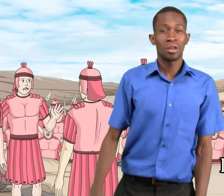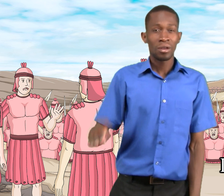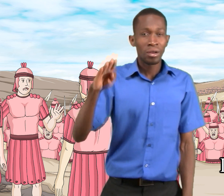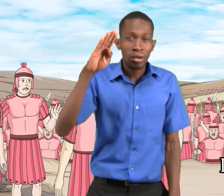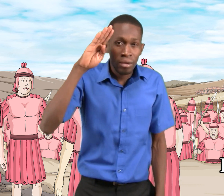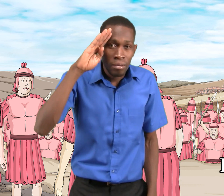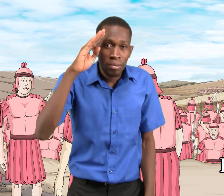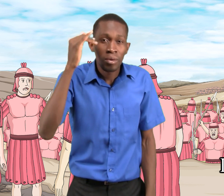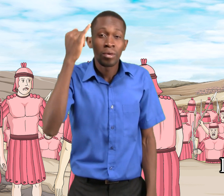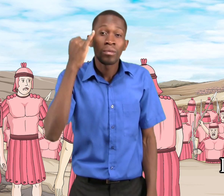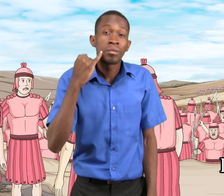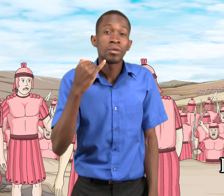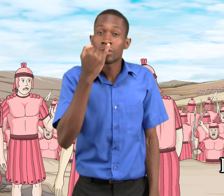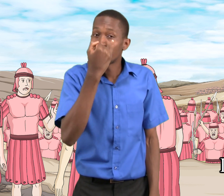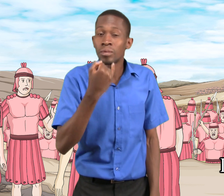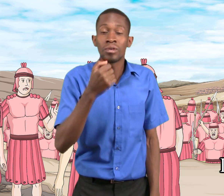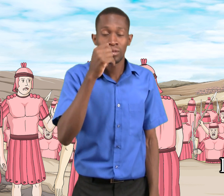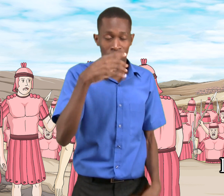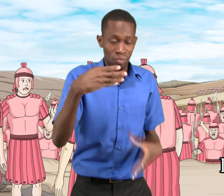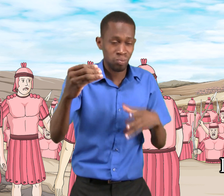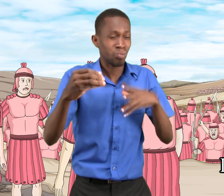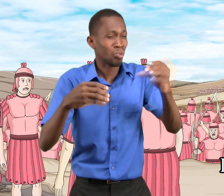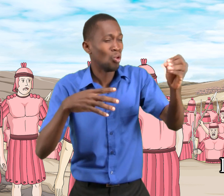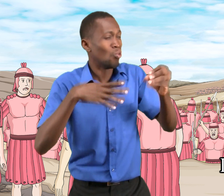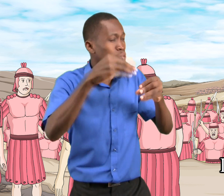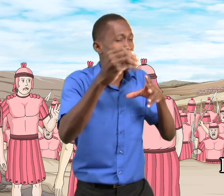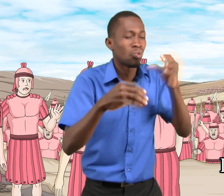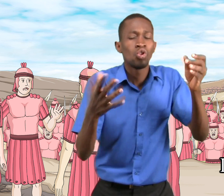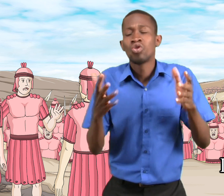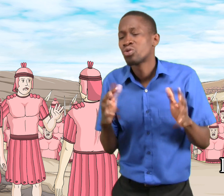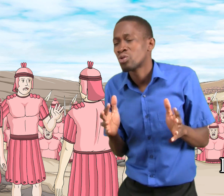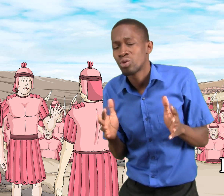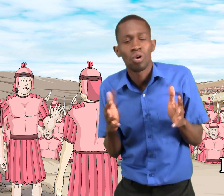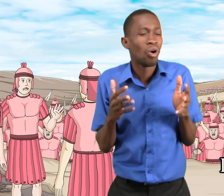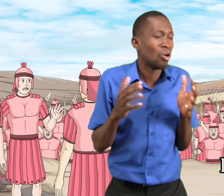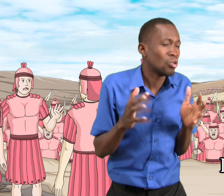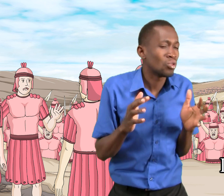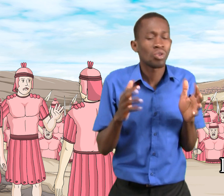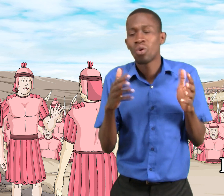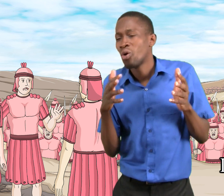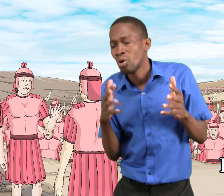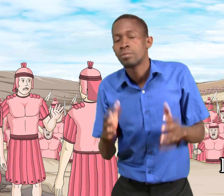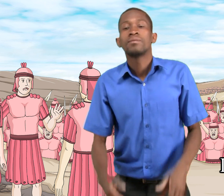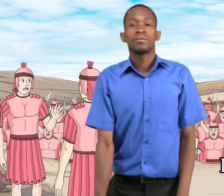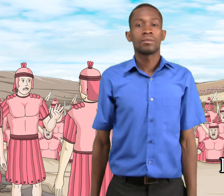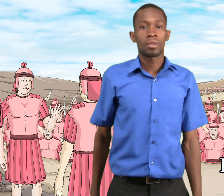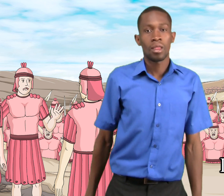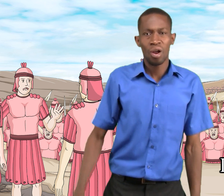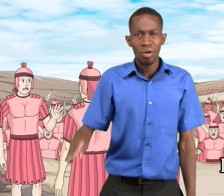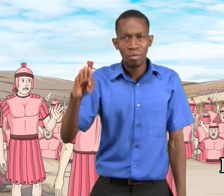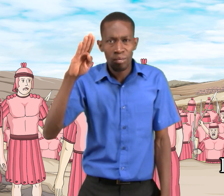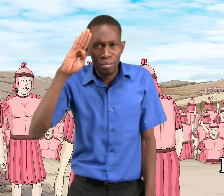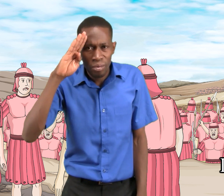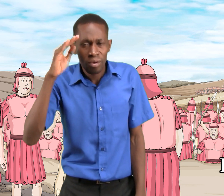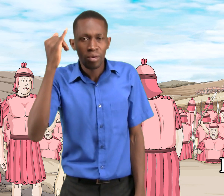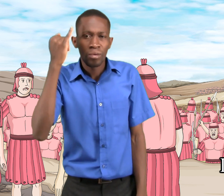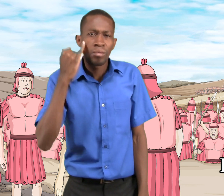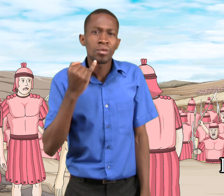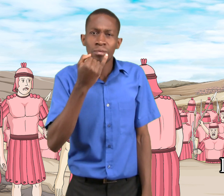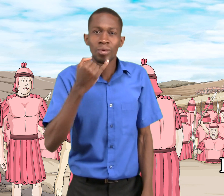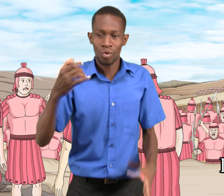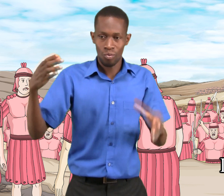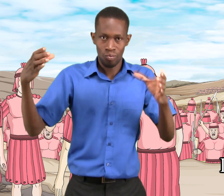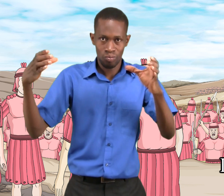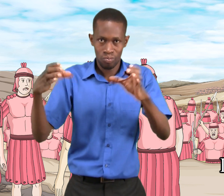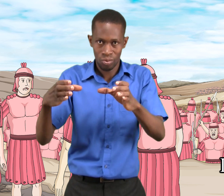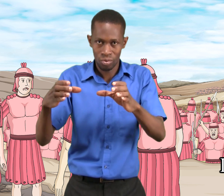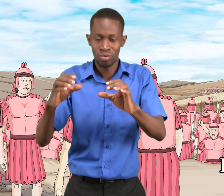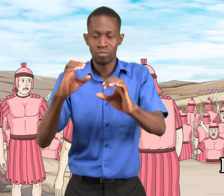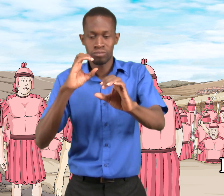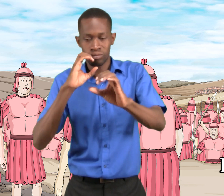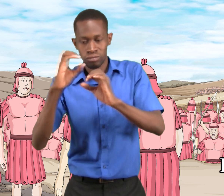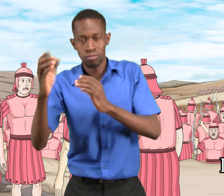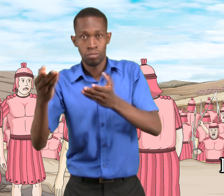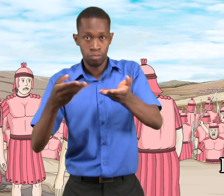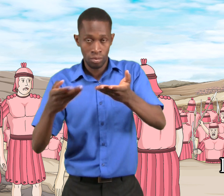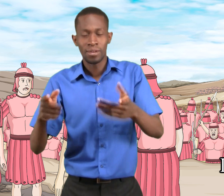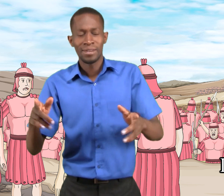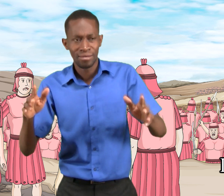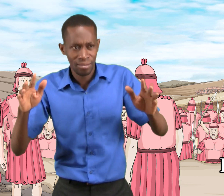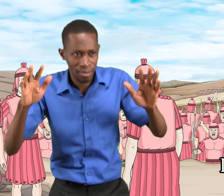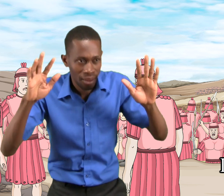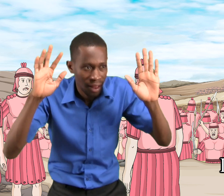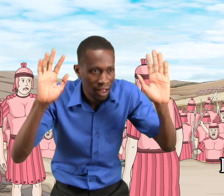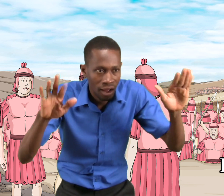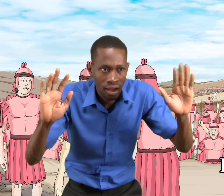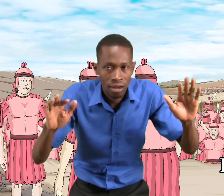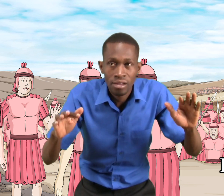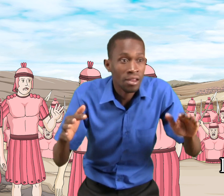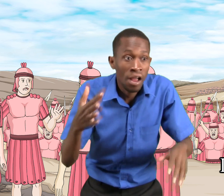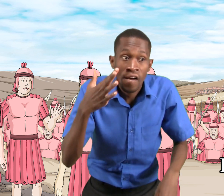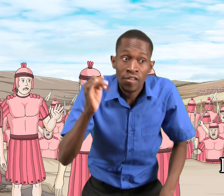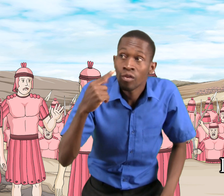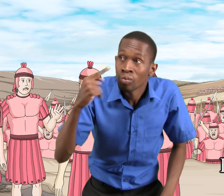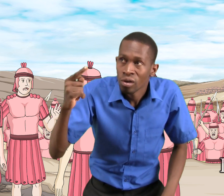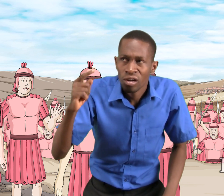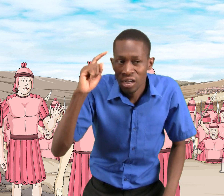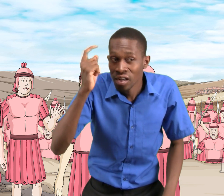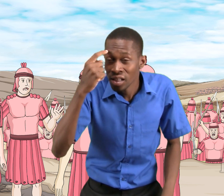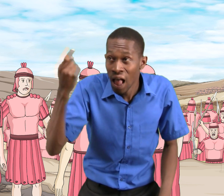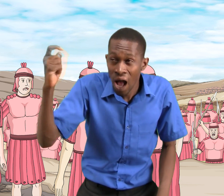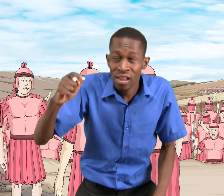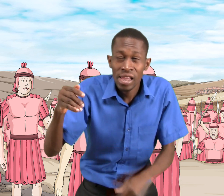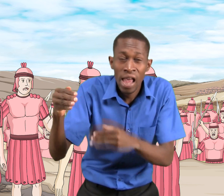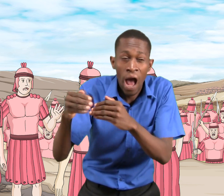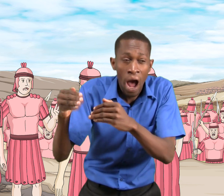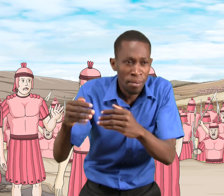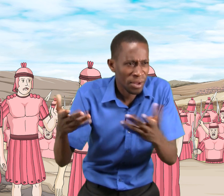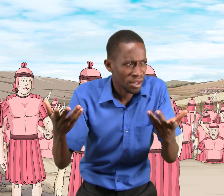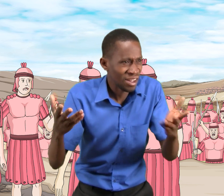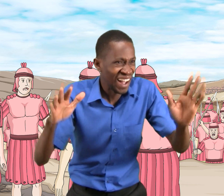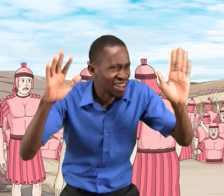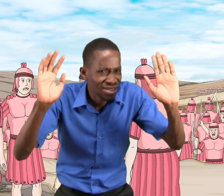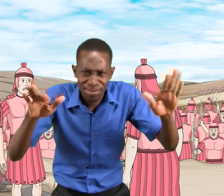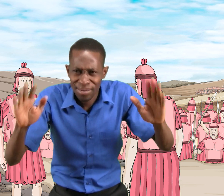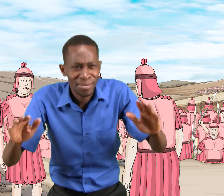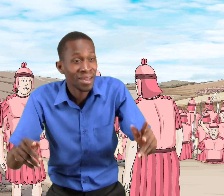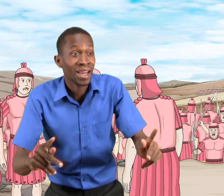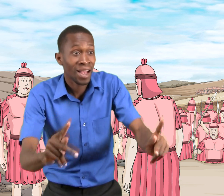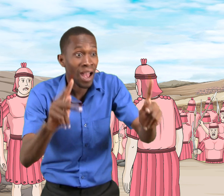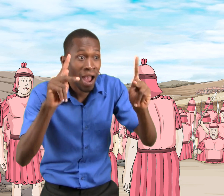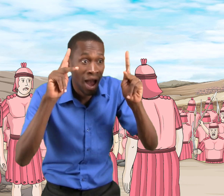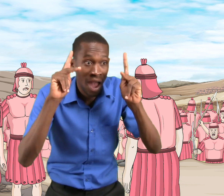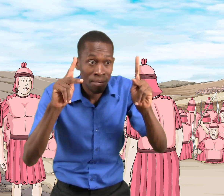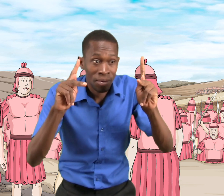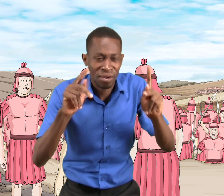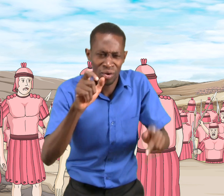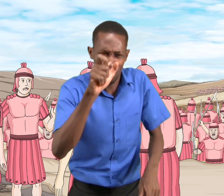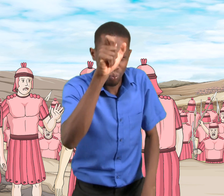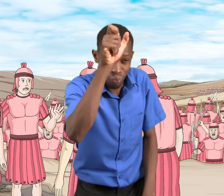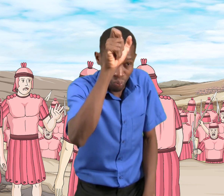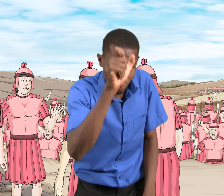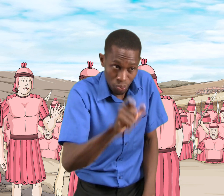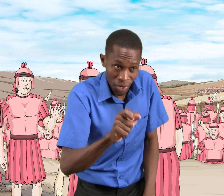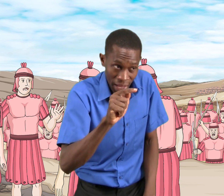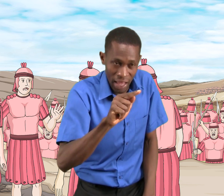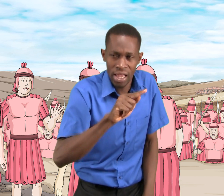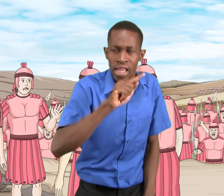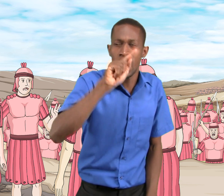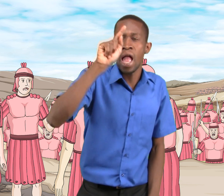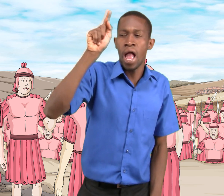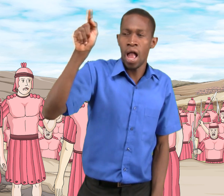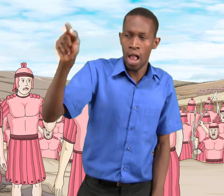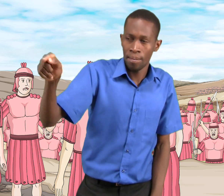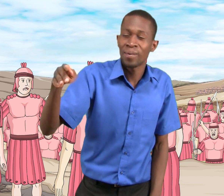When all the men of Israel saw Goliath, they fled from him in great fear.